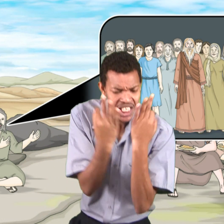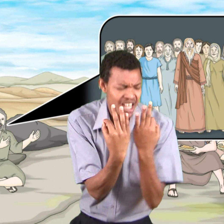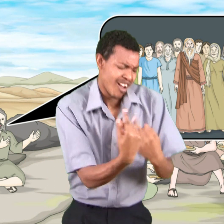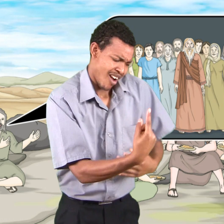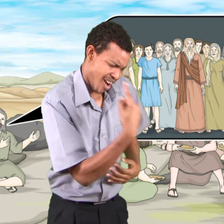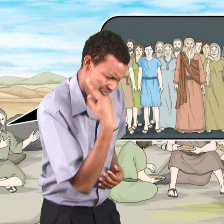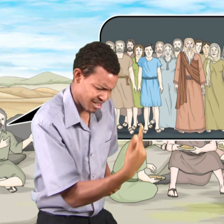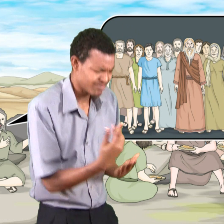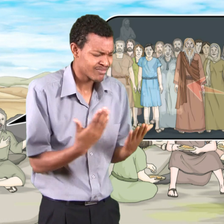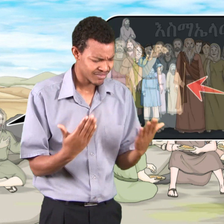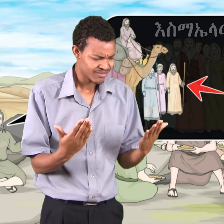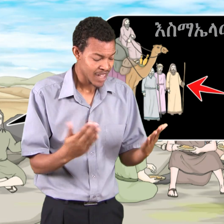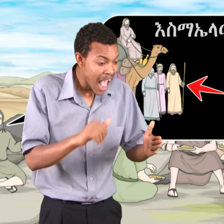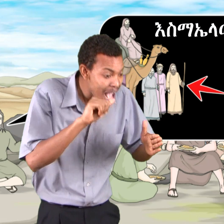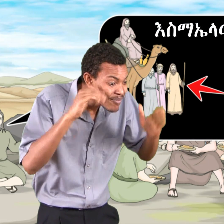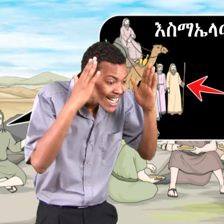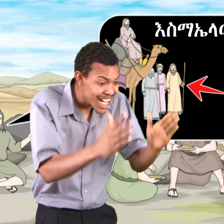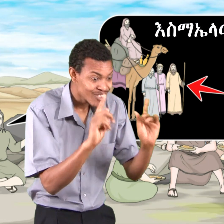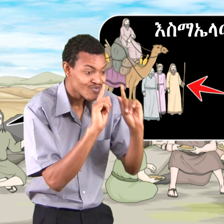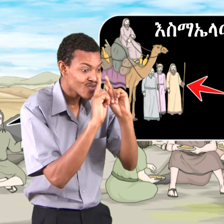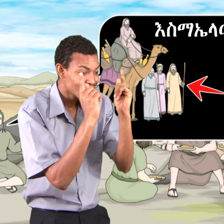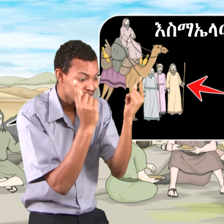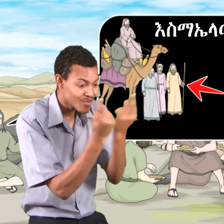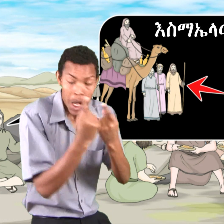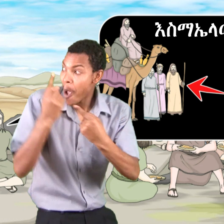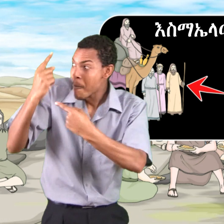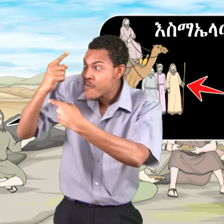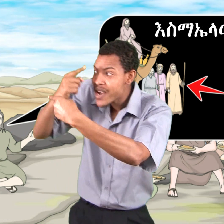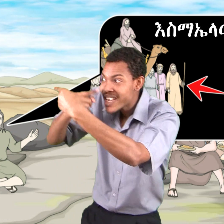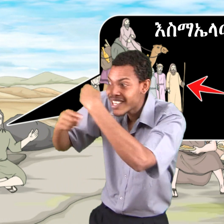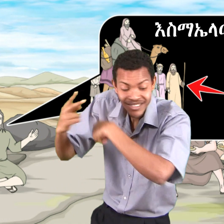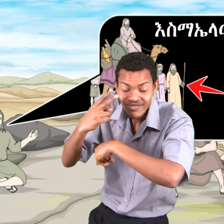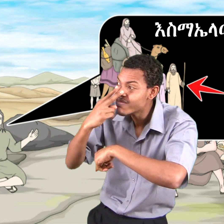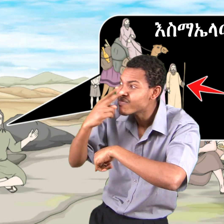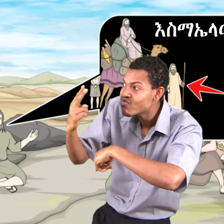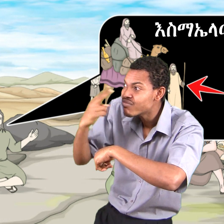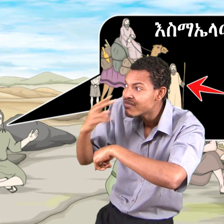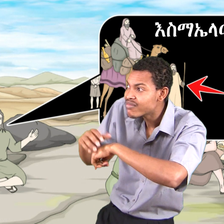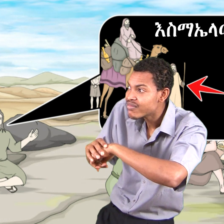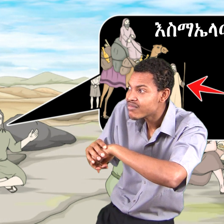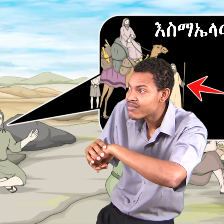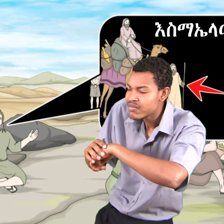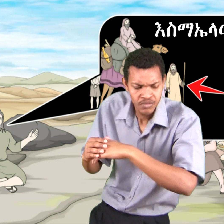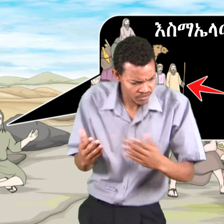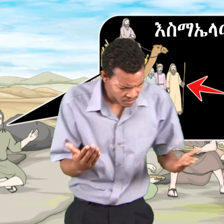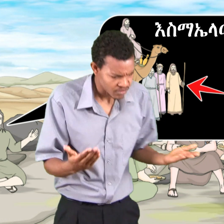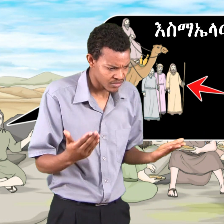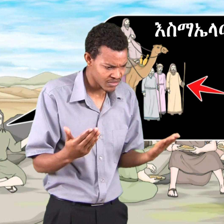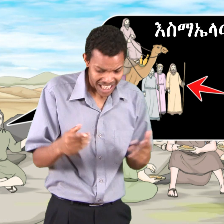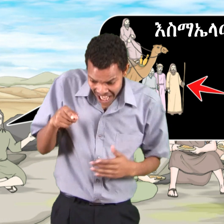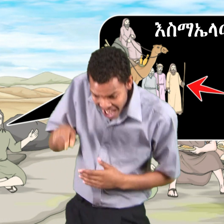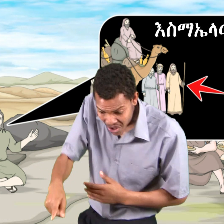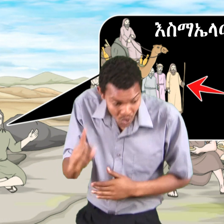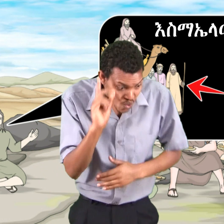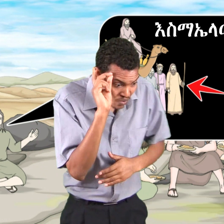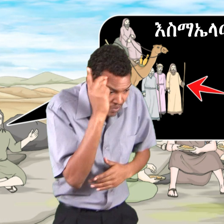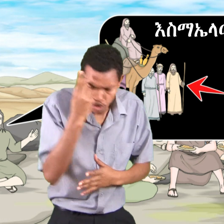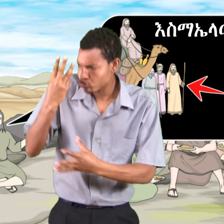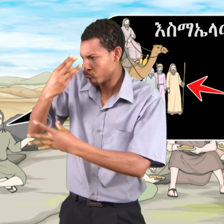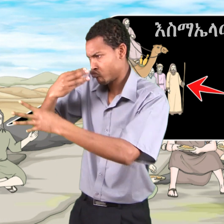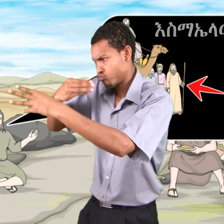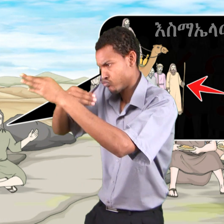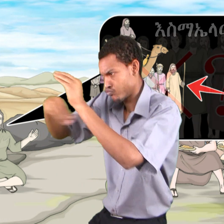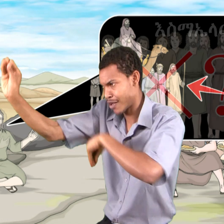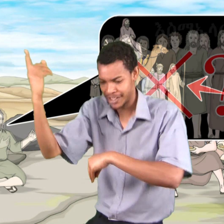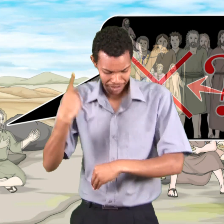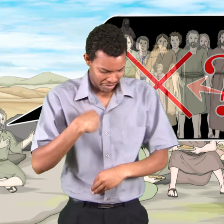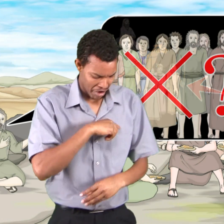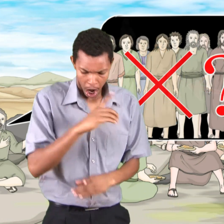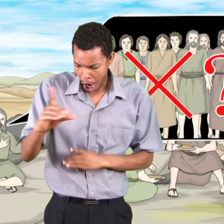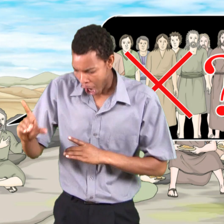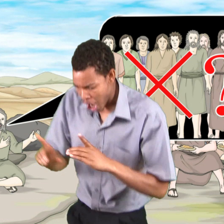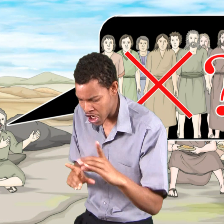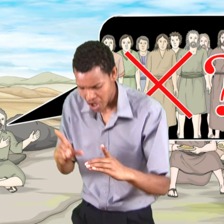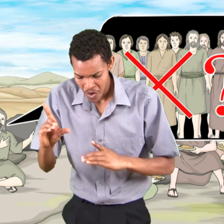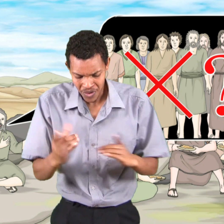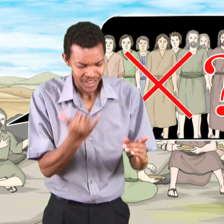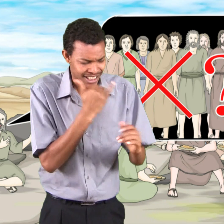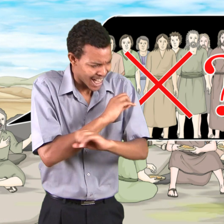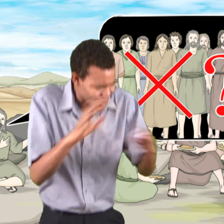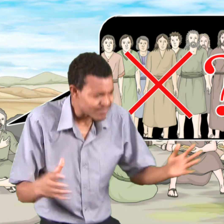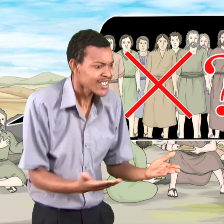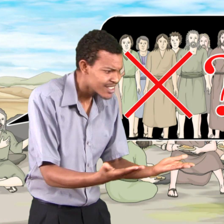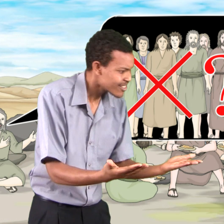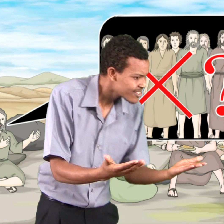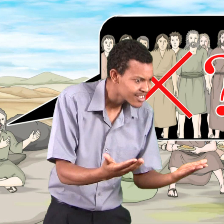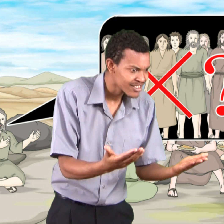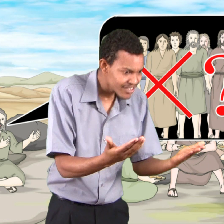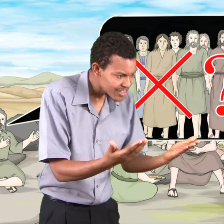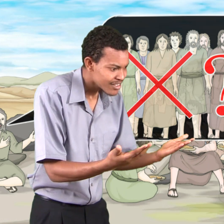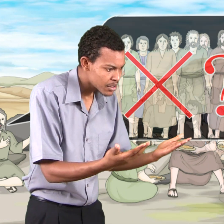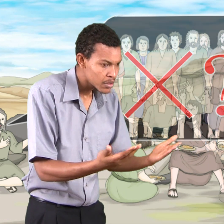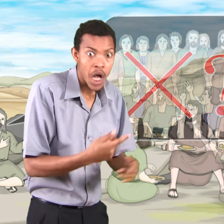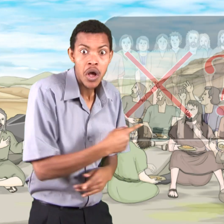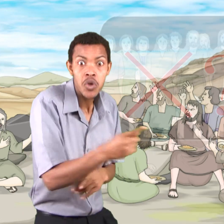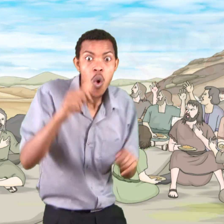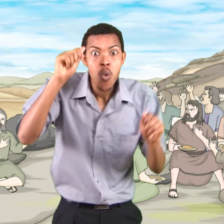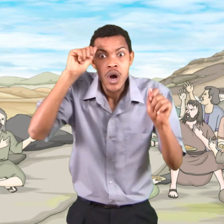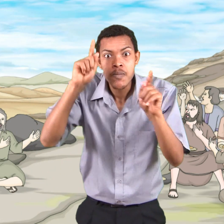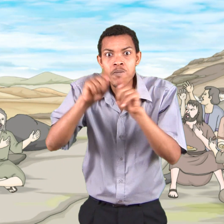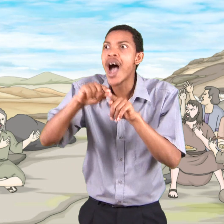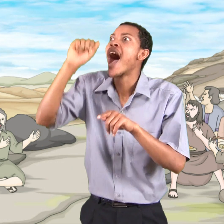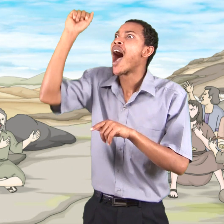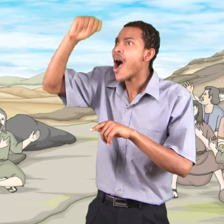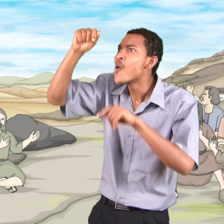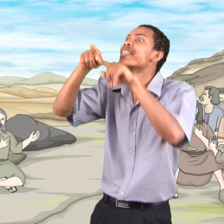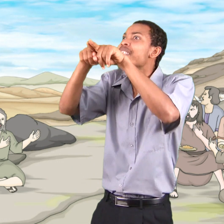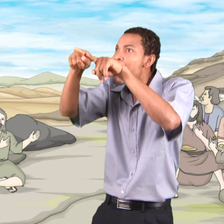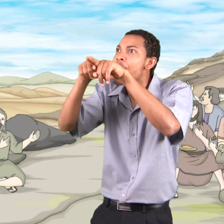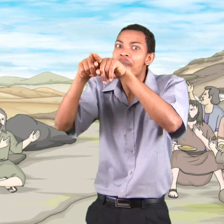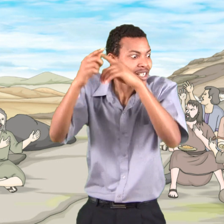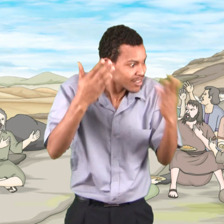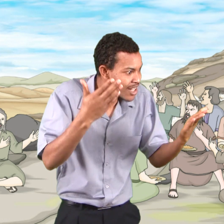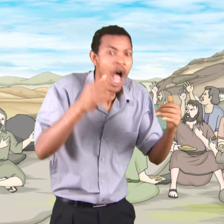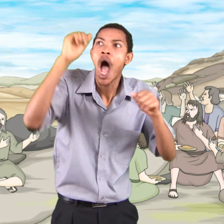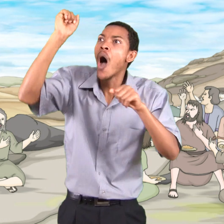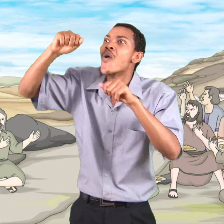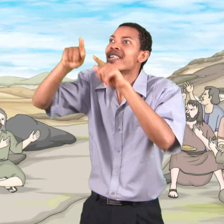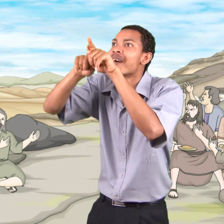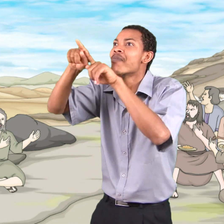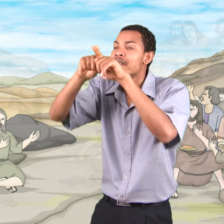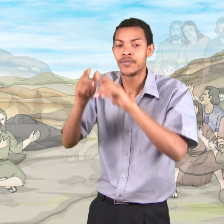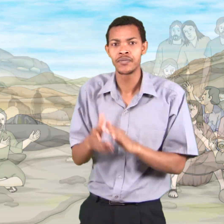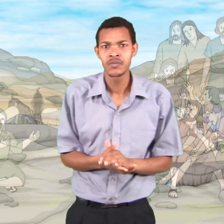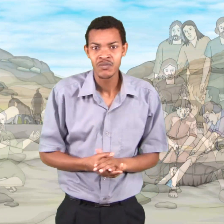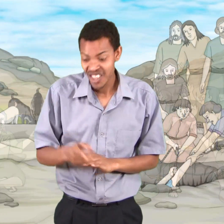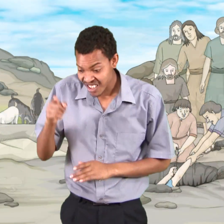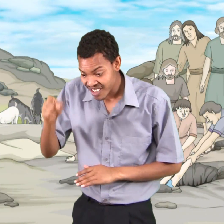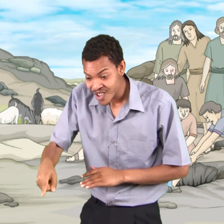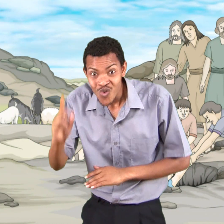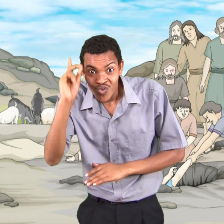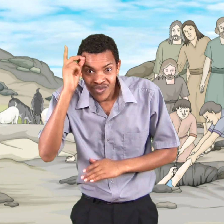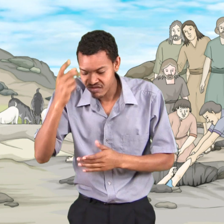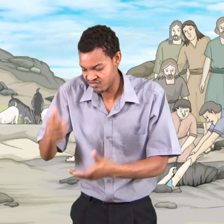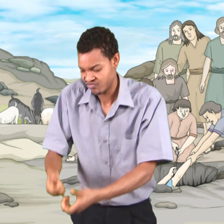Come, let us sell him to the Ishmaelites and not lay a hand on him; for he is our brother, our own flesh.” And they agreed.